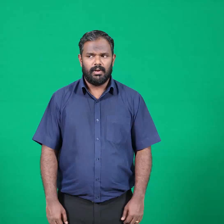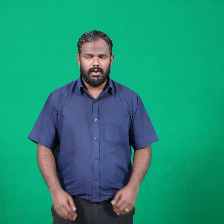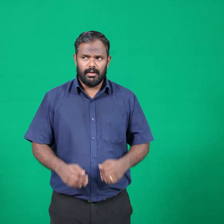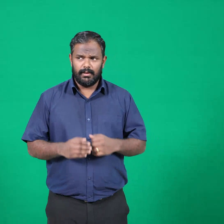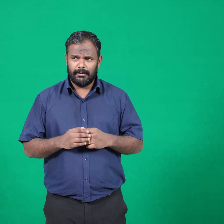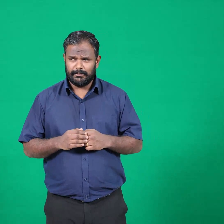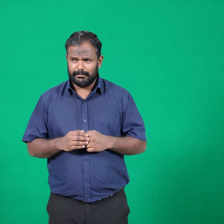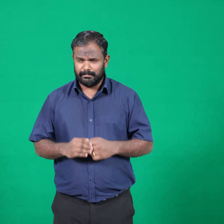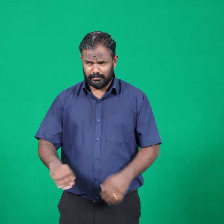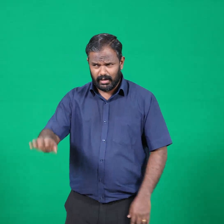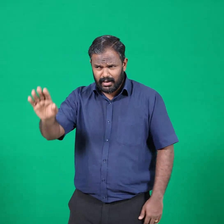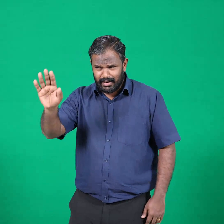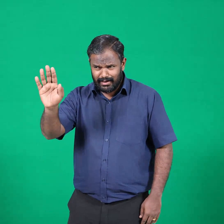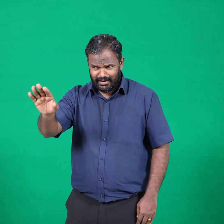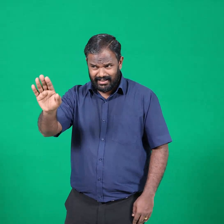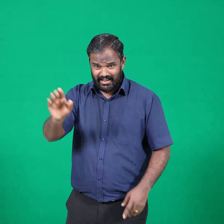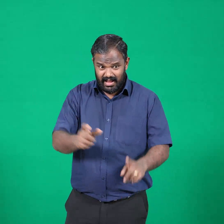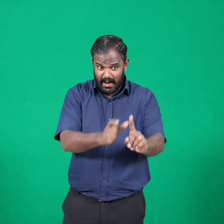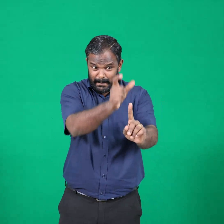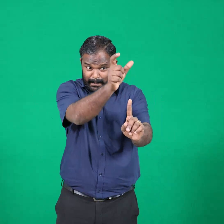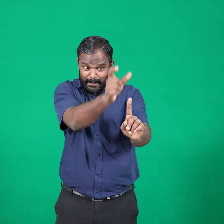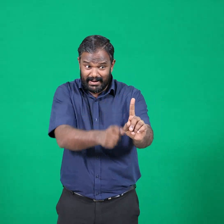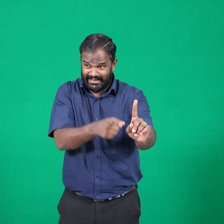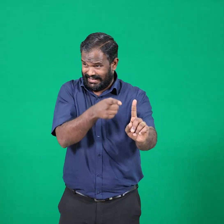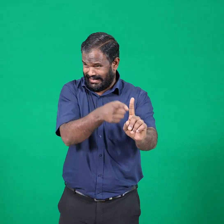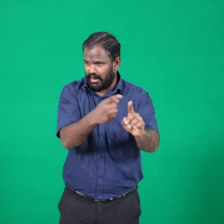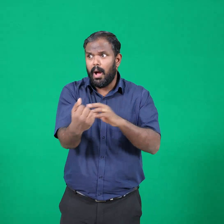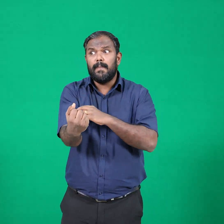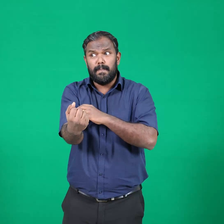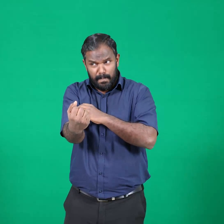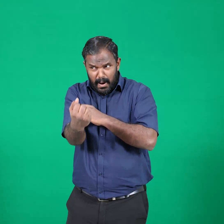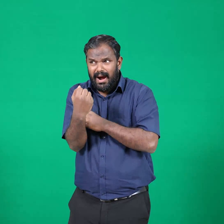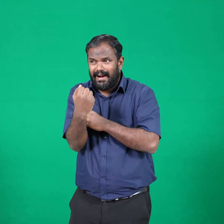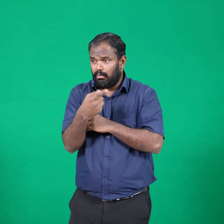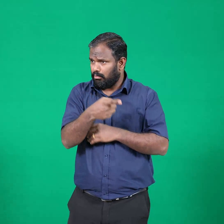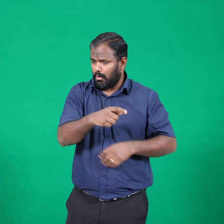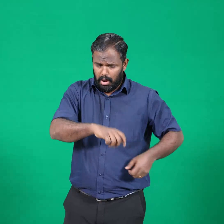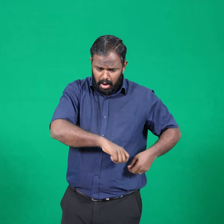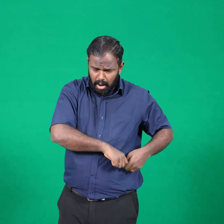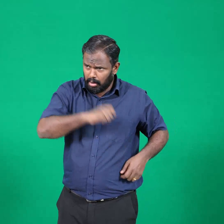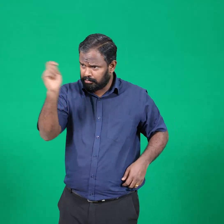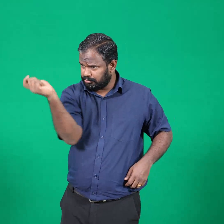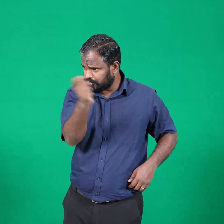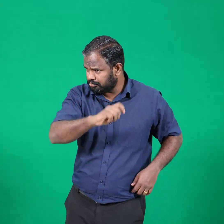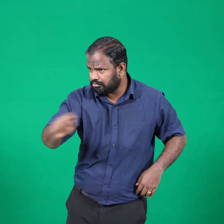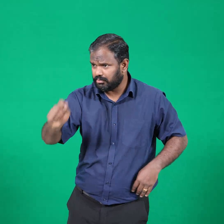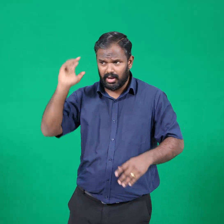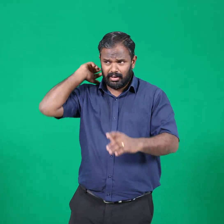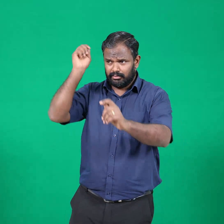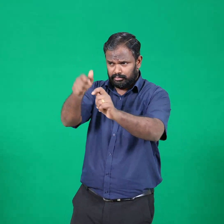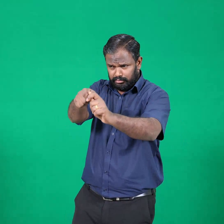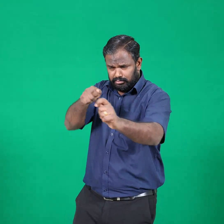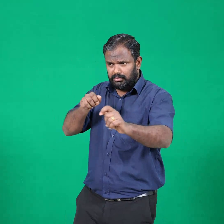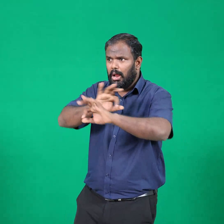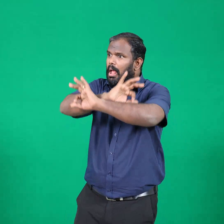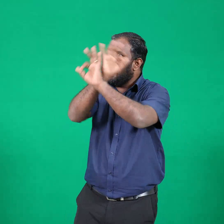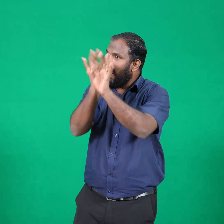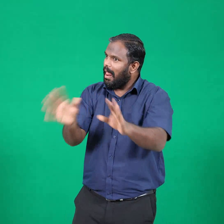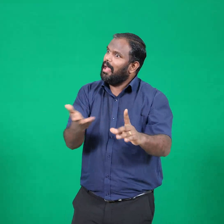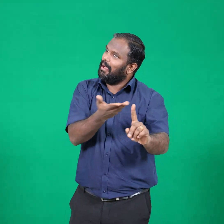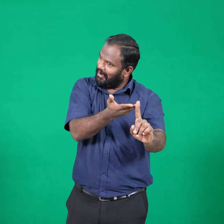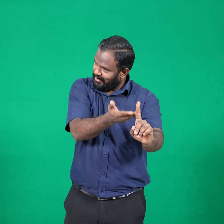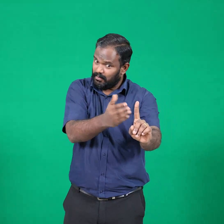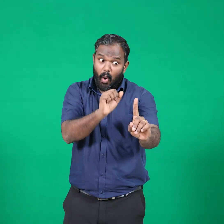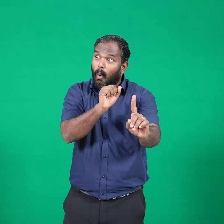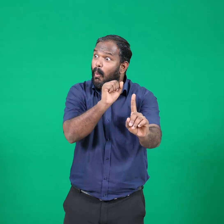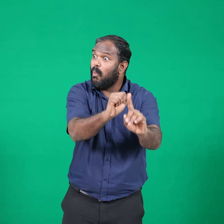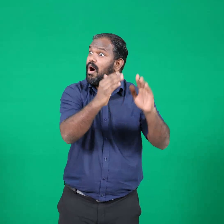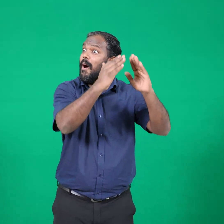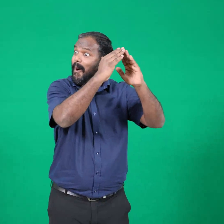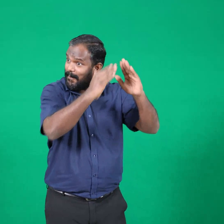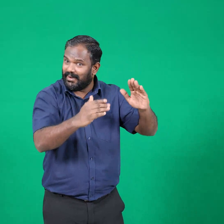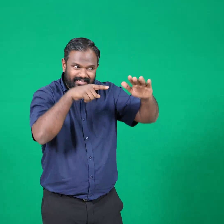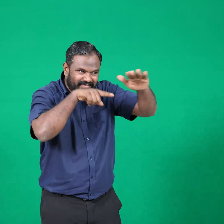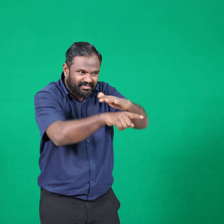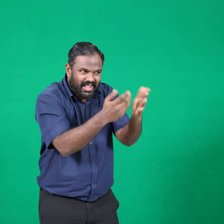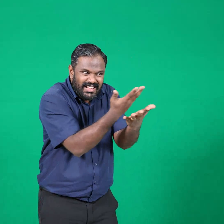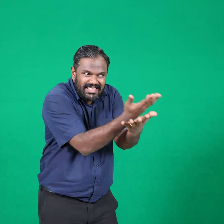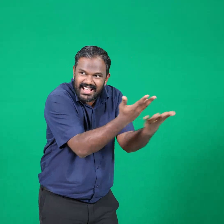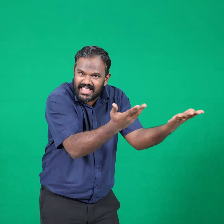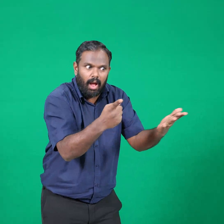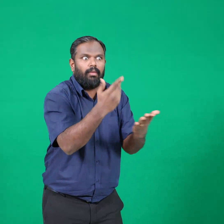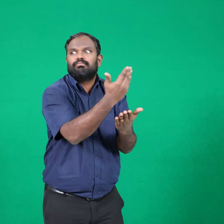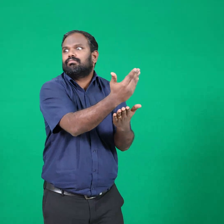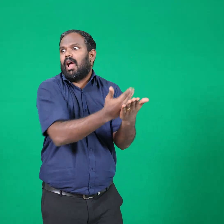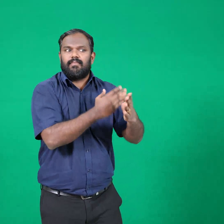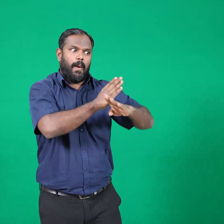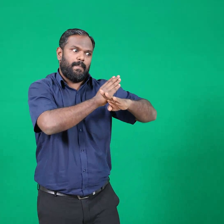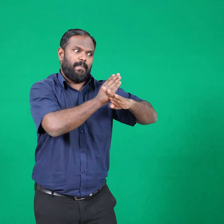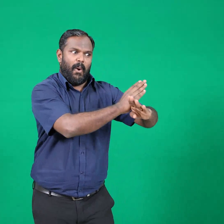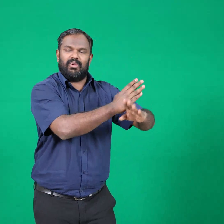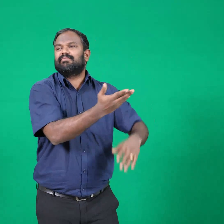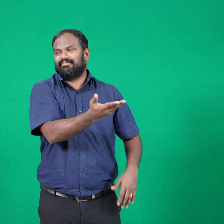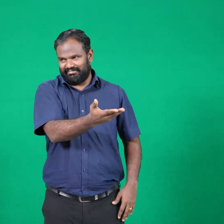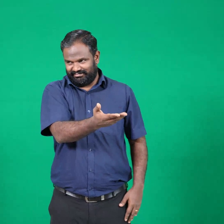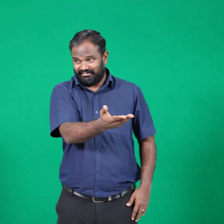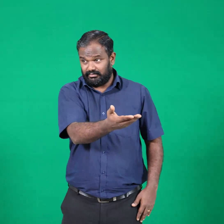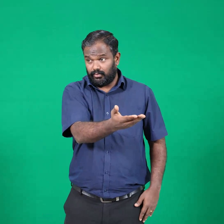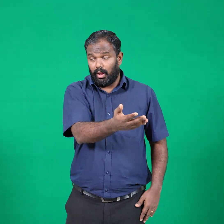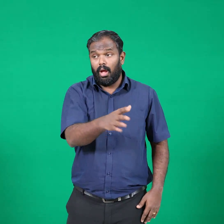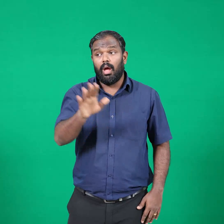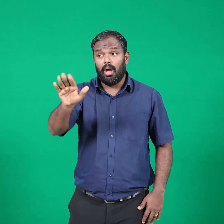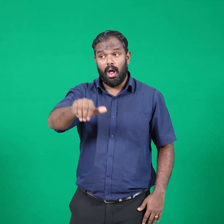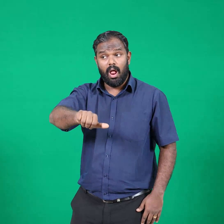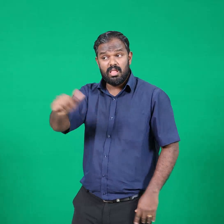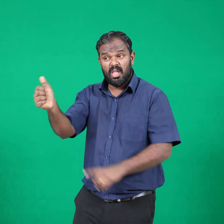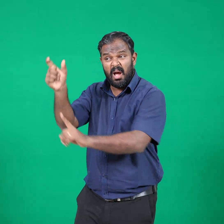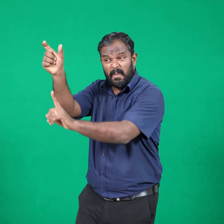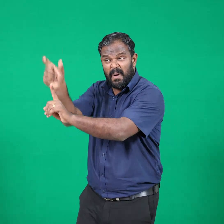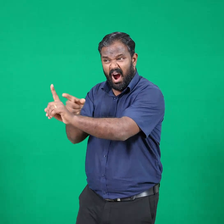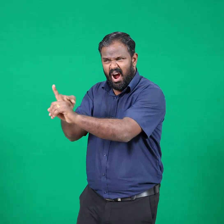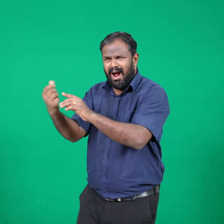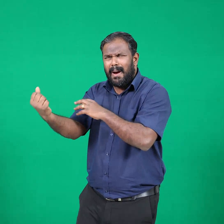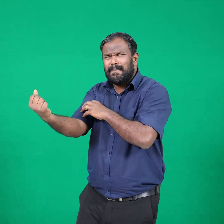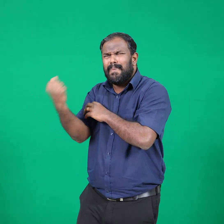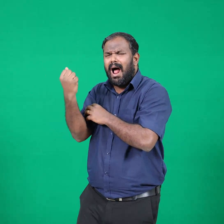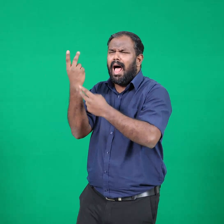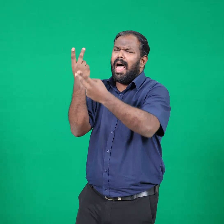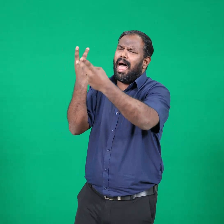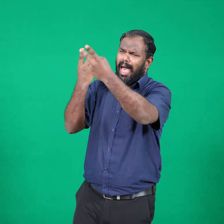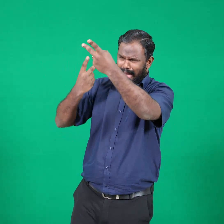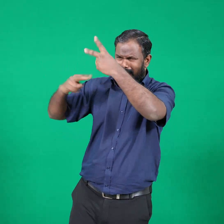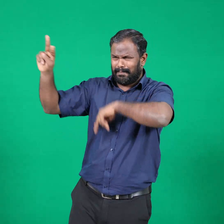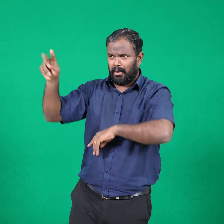When a strong man, fully armed, guards his house, his possessions are secure.